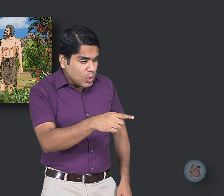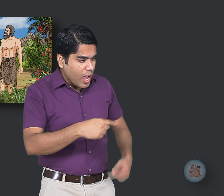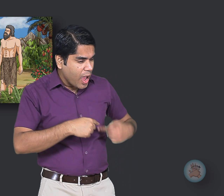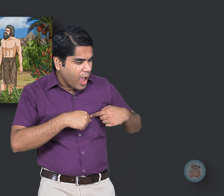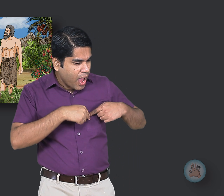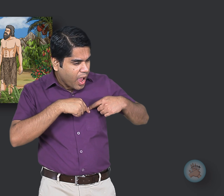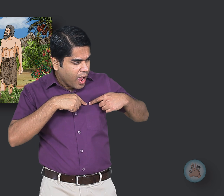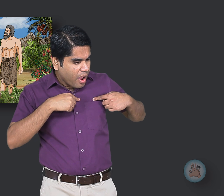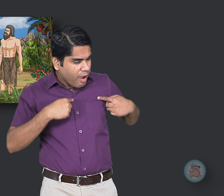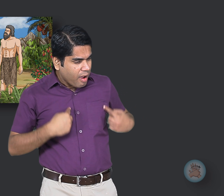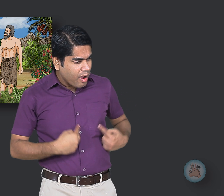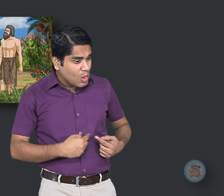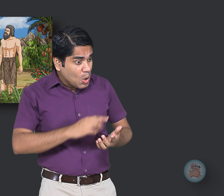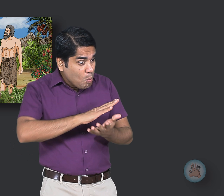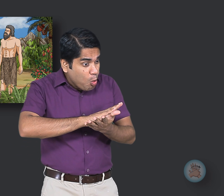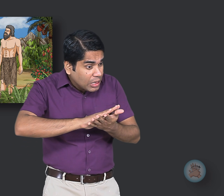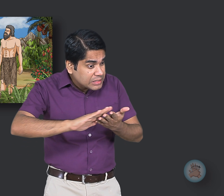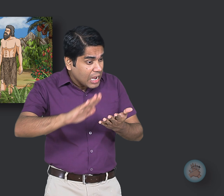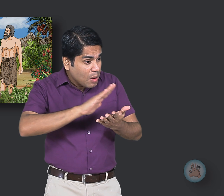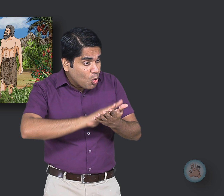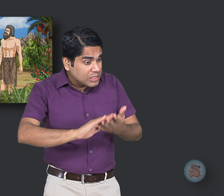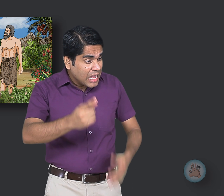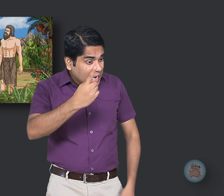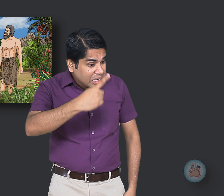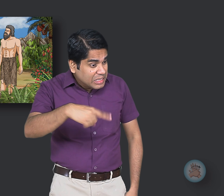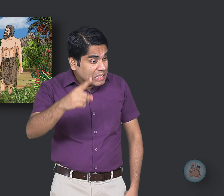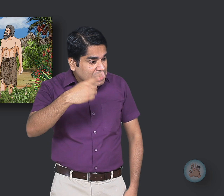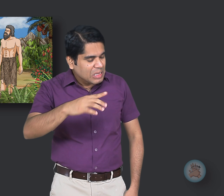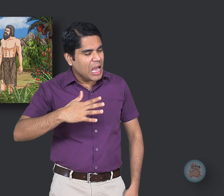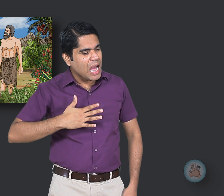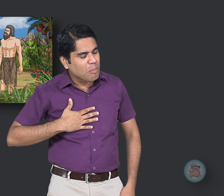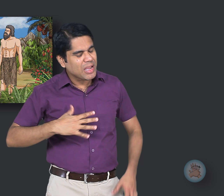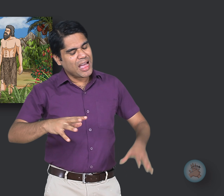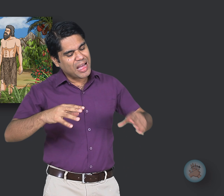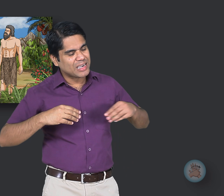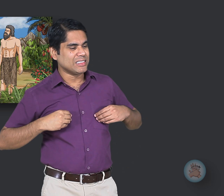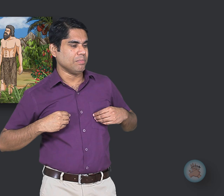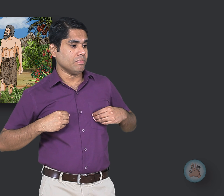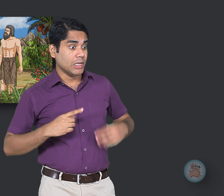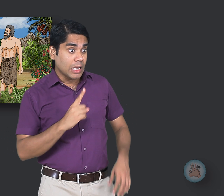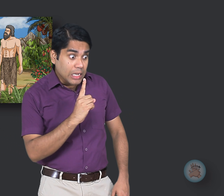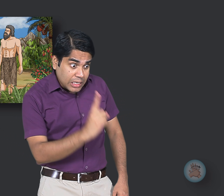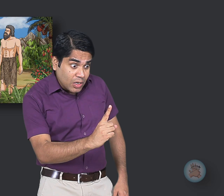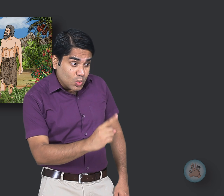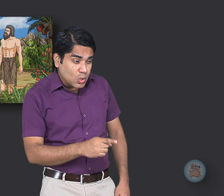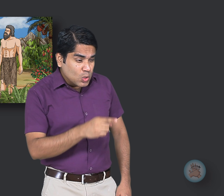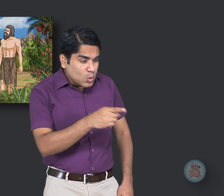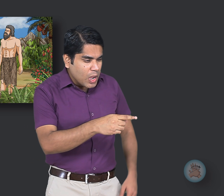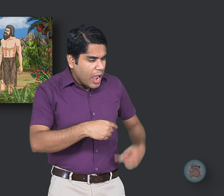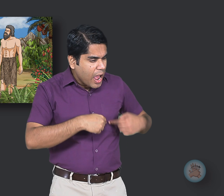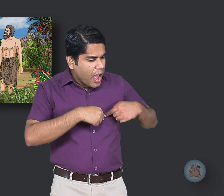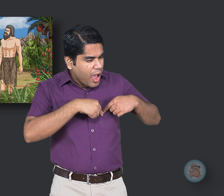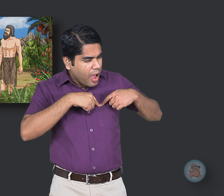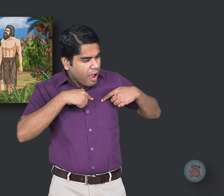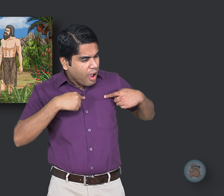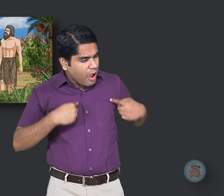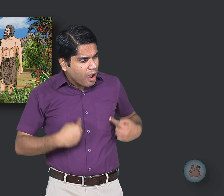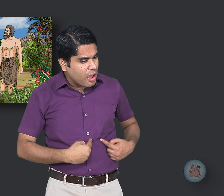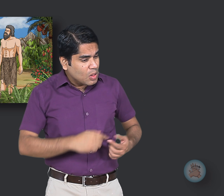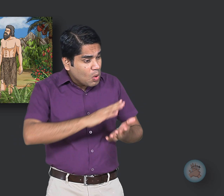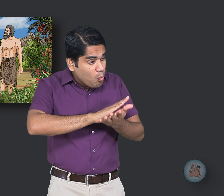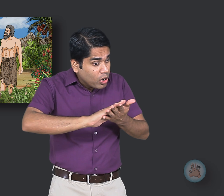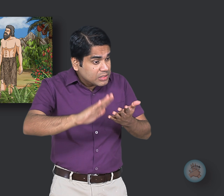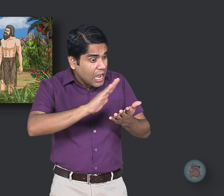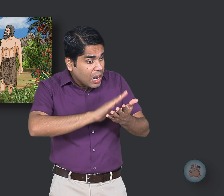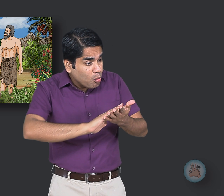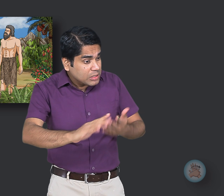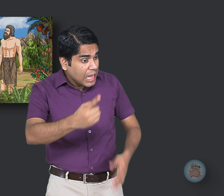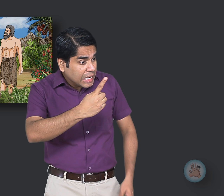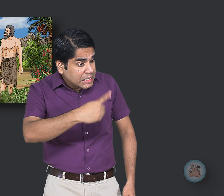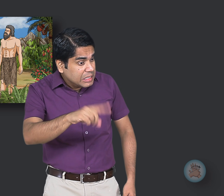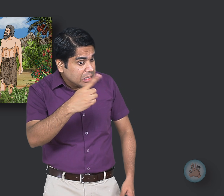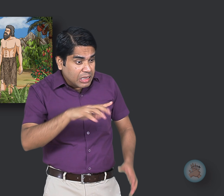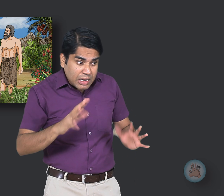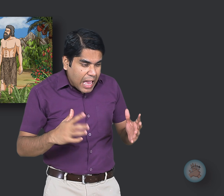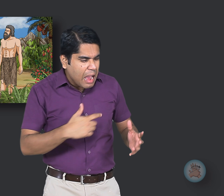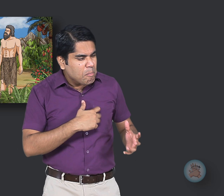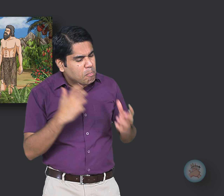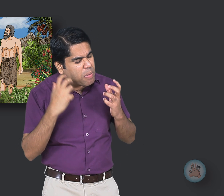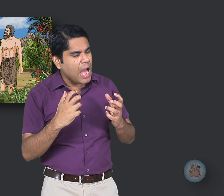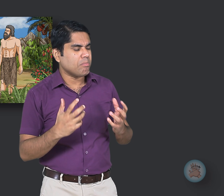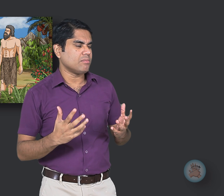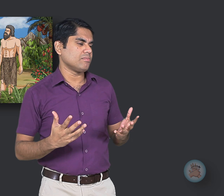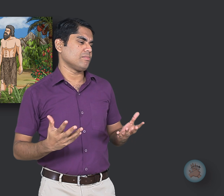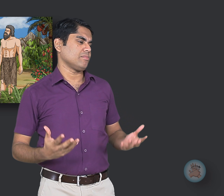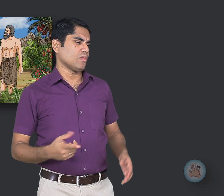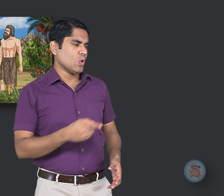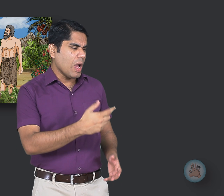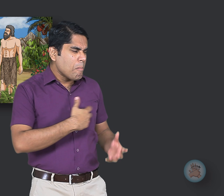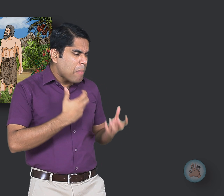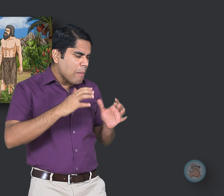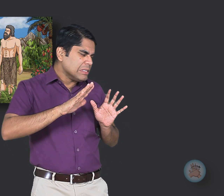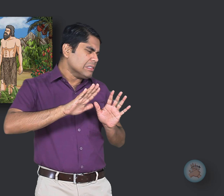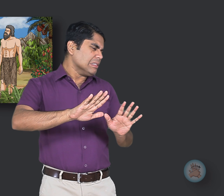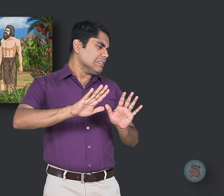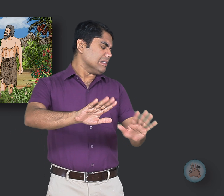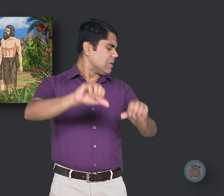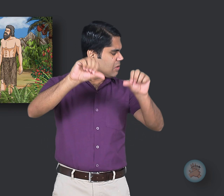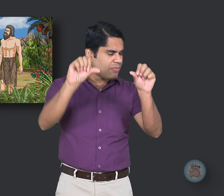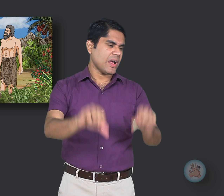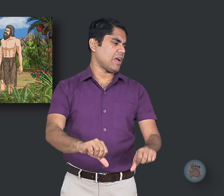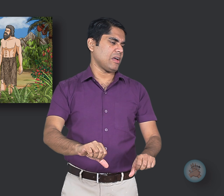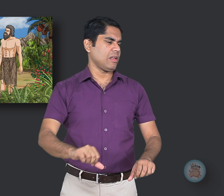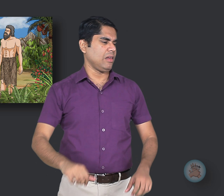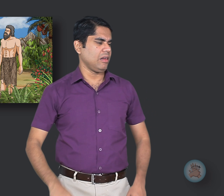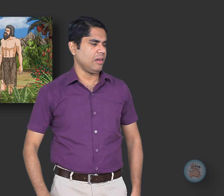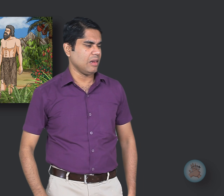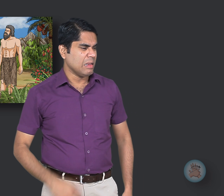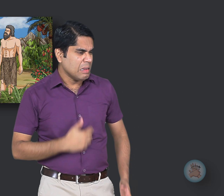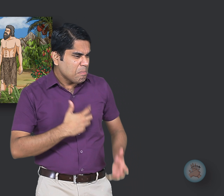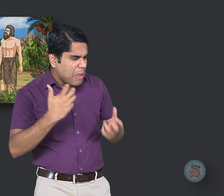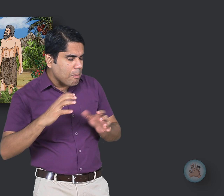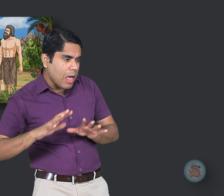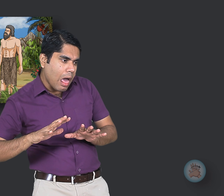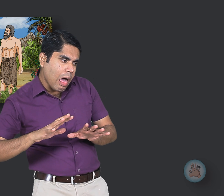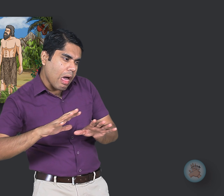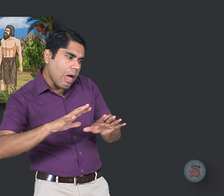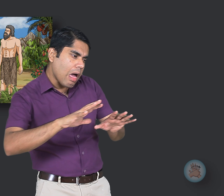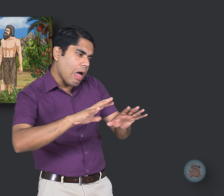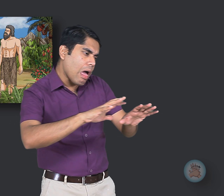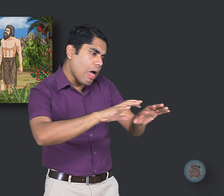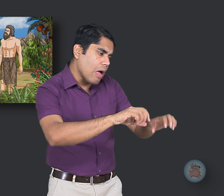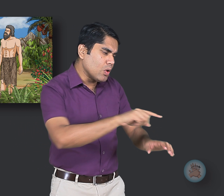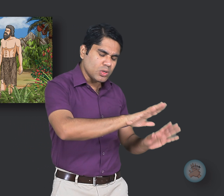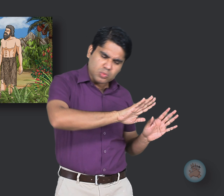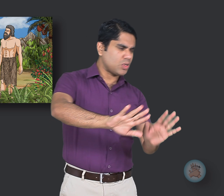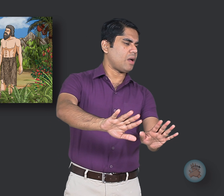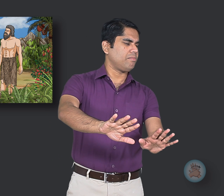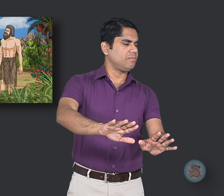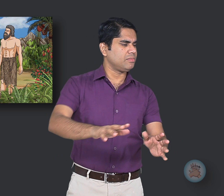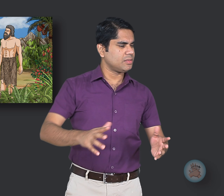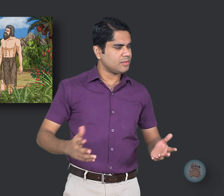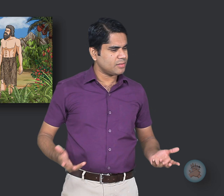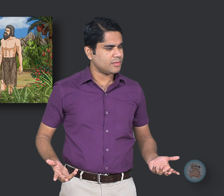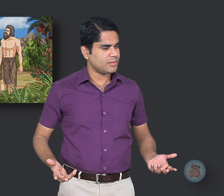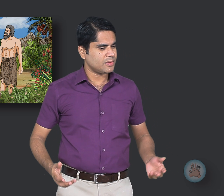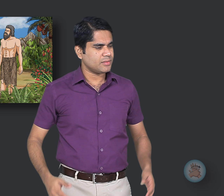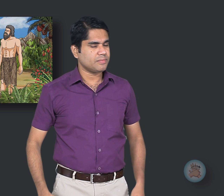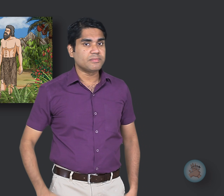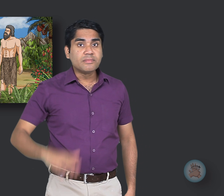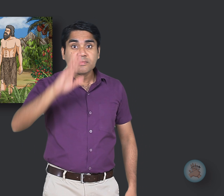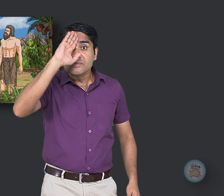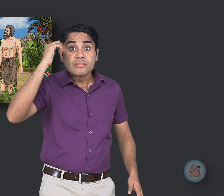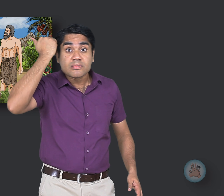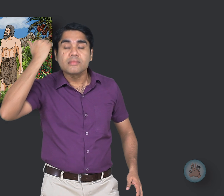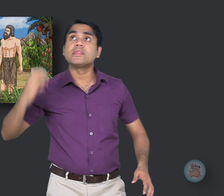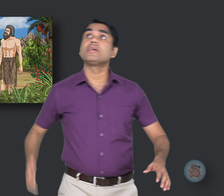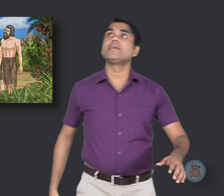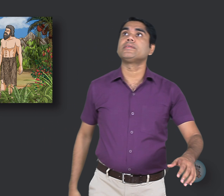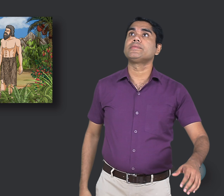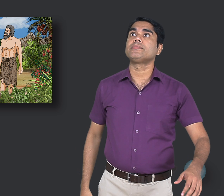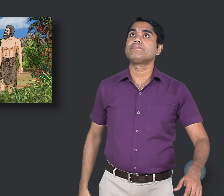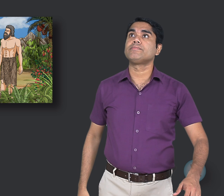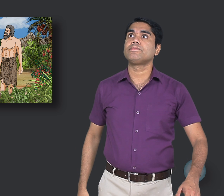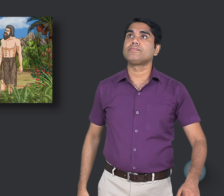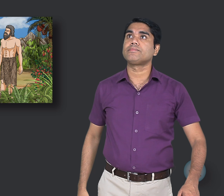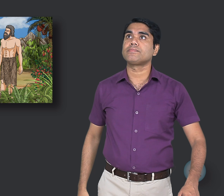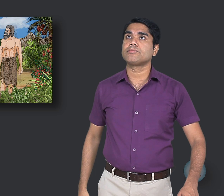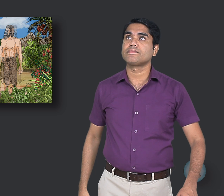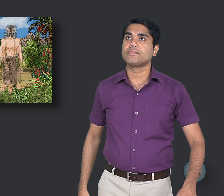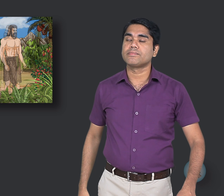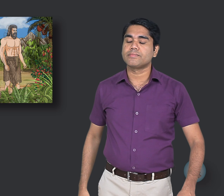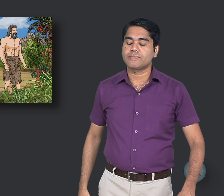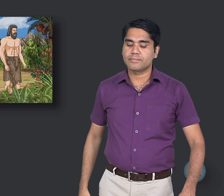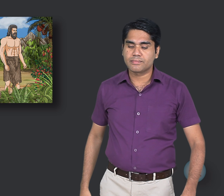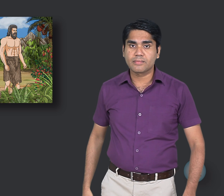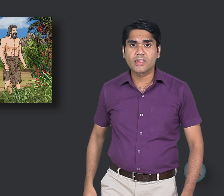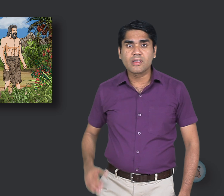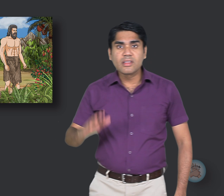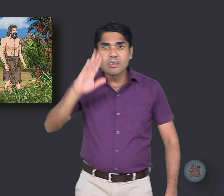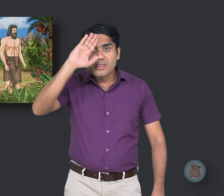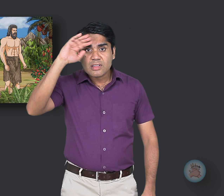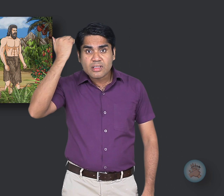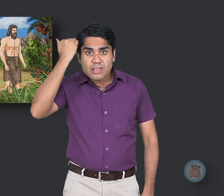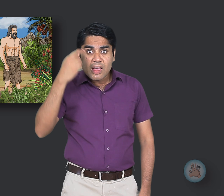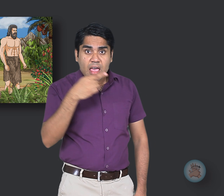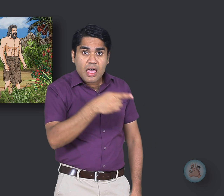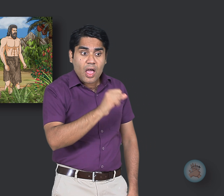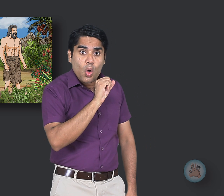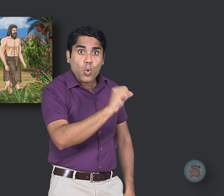If you do what is right, will you not be accepted? But if you refuse to do what is right, sin is crouching at your door;